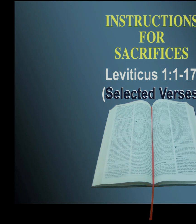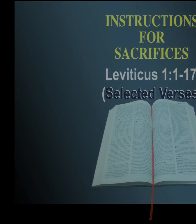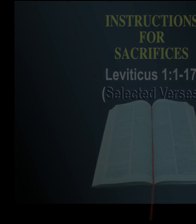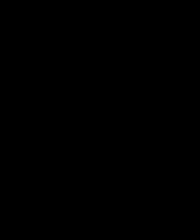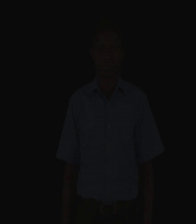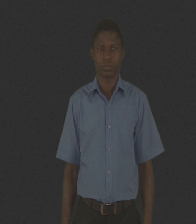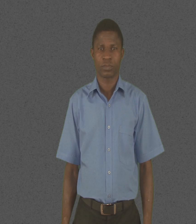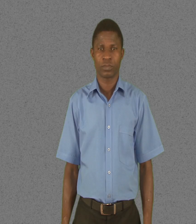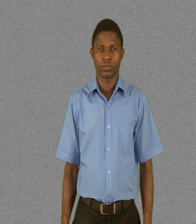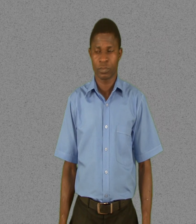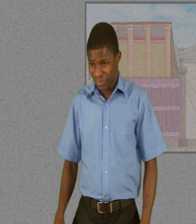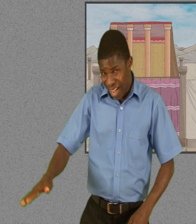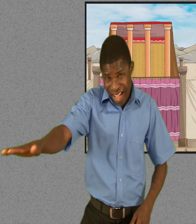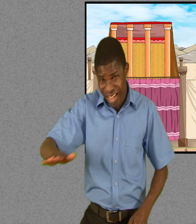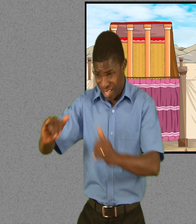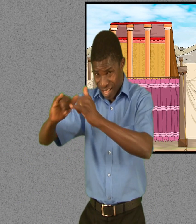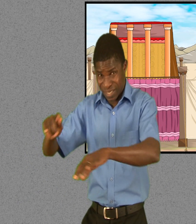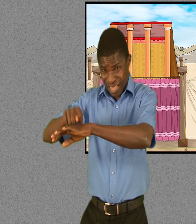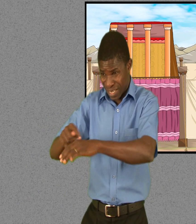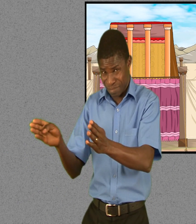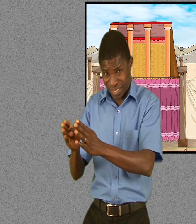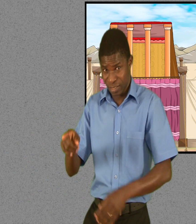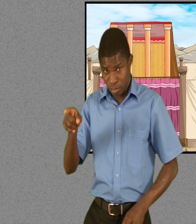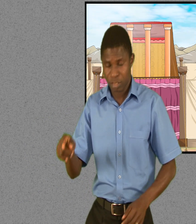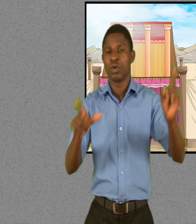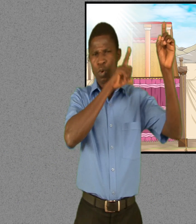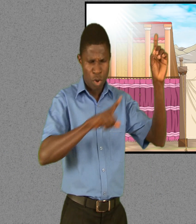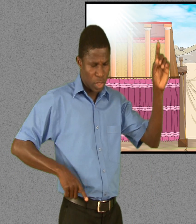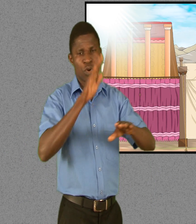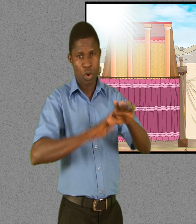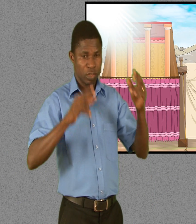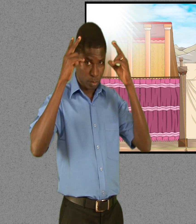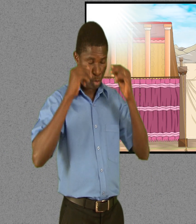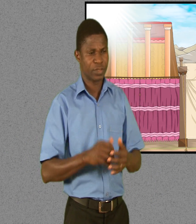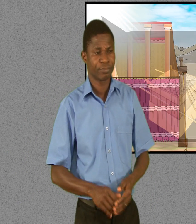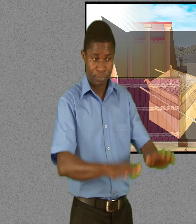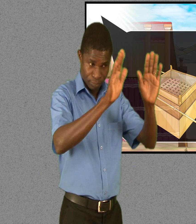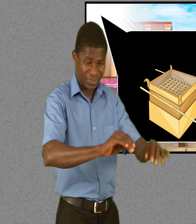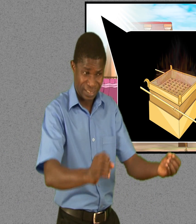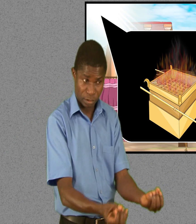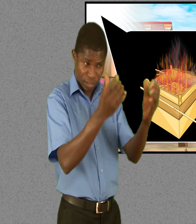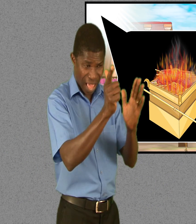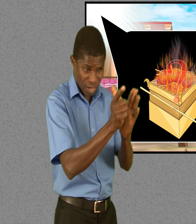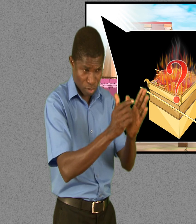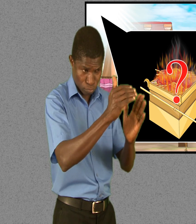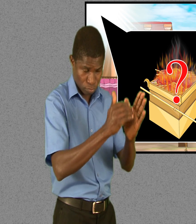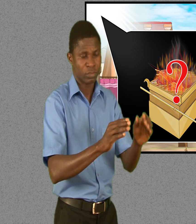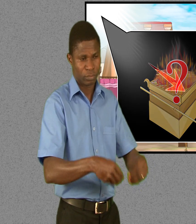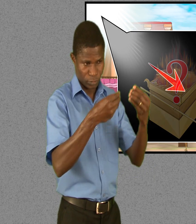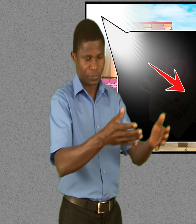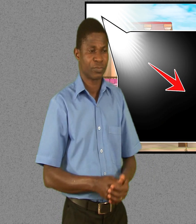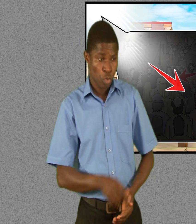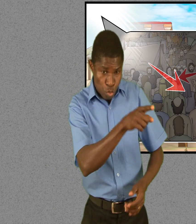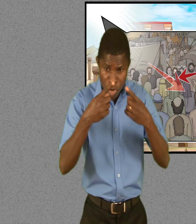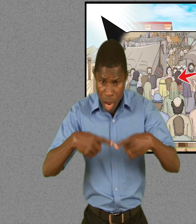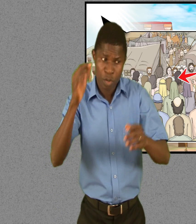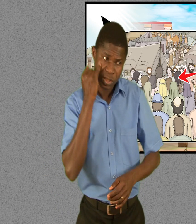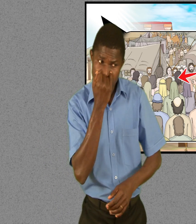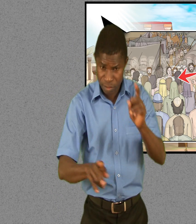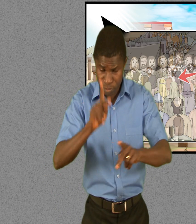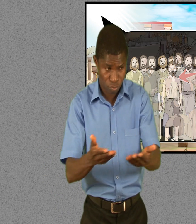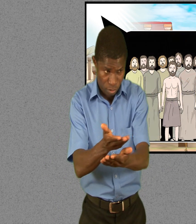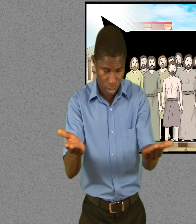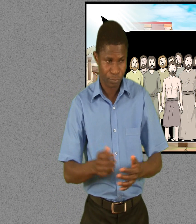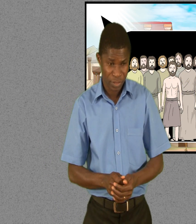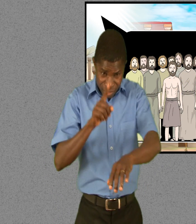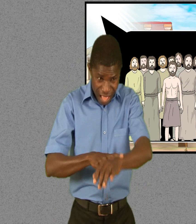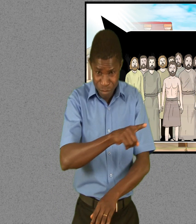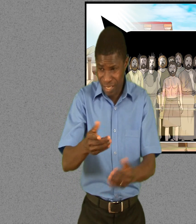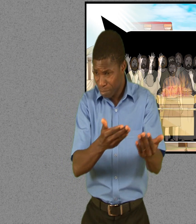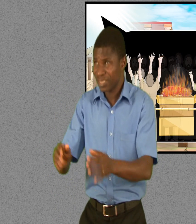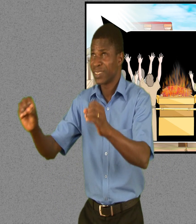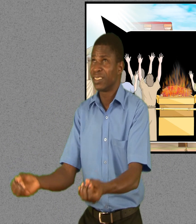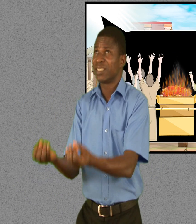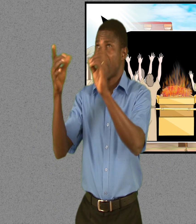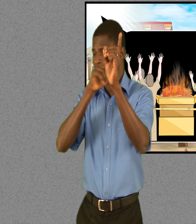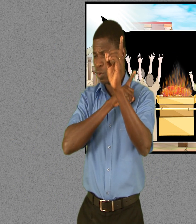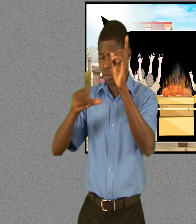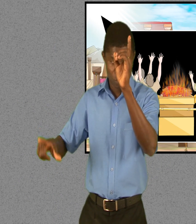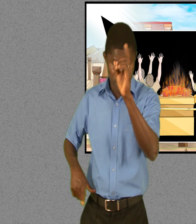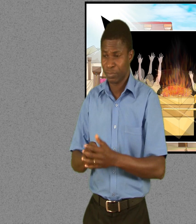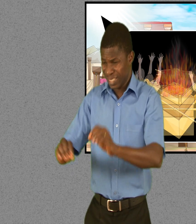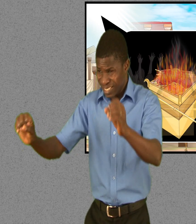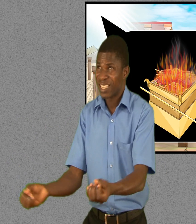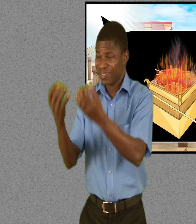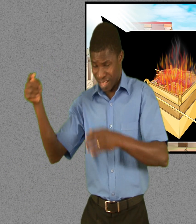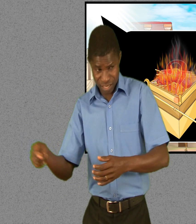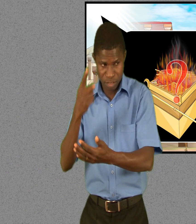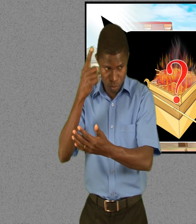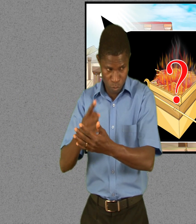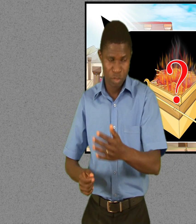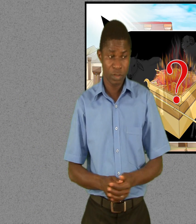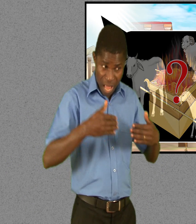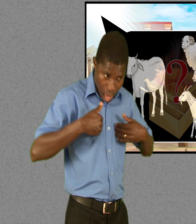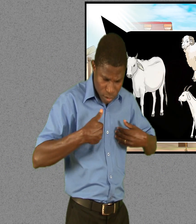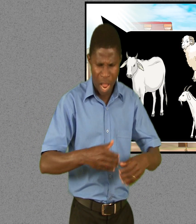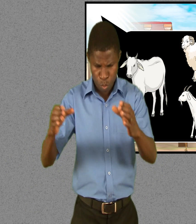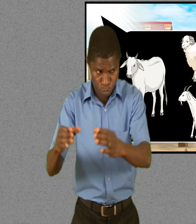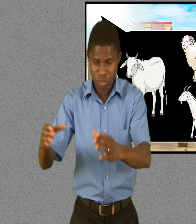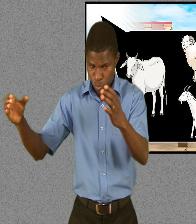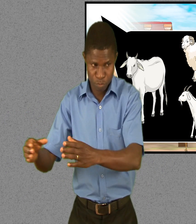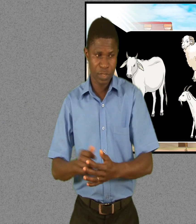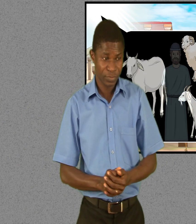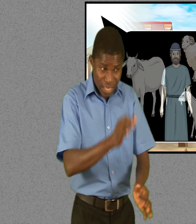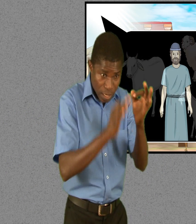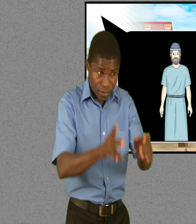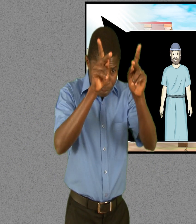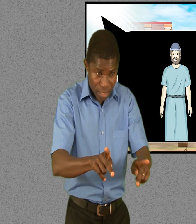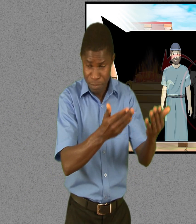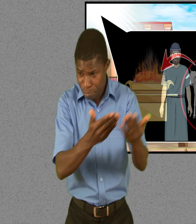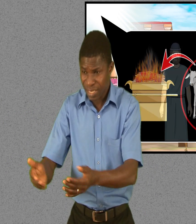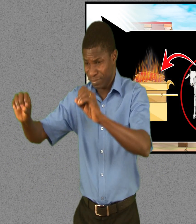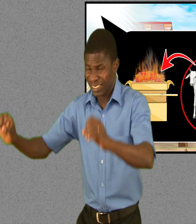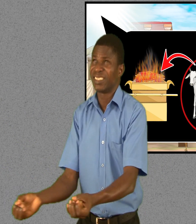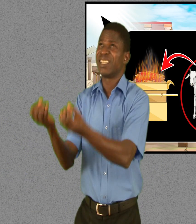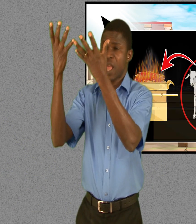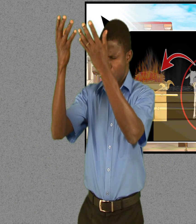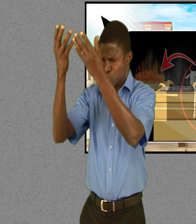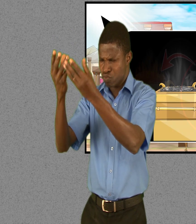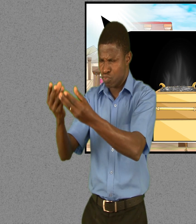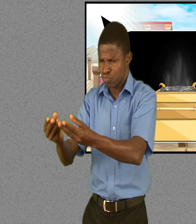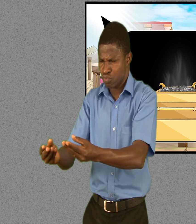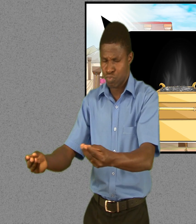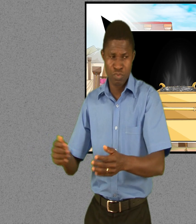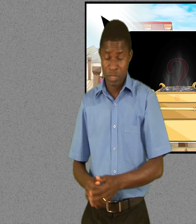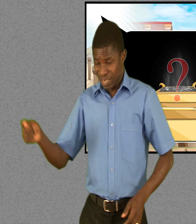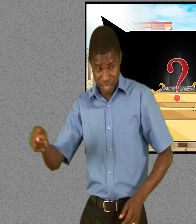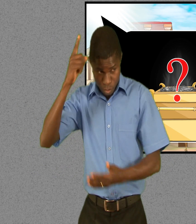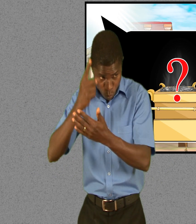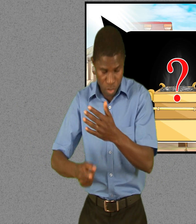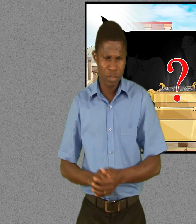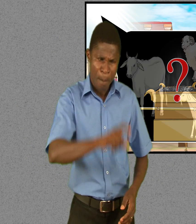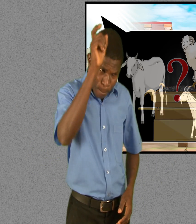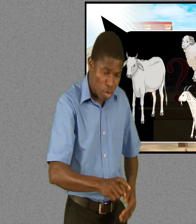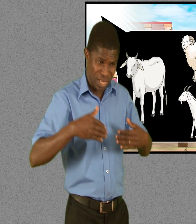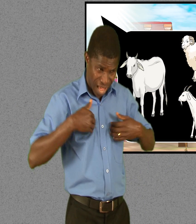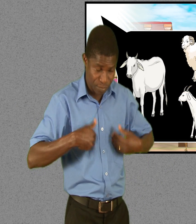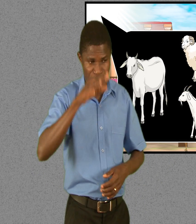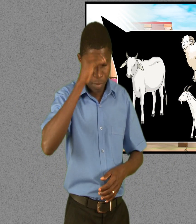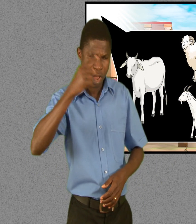Then the LORD called to Moses and spoke to him from the Tent of Meeting, saying, “Speak to the Israelites and tell them: When any of you brings an offering to the LORD, you may bring as your offering an animal from the herd or the flock.